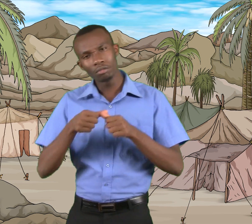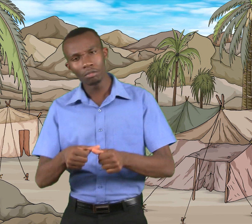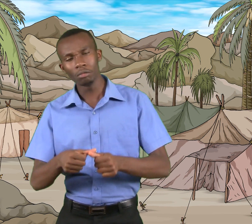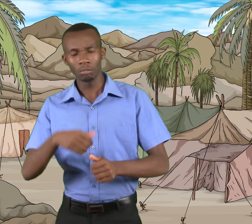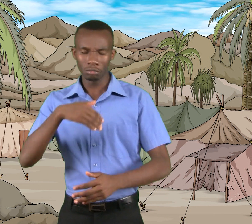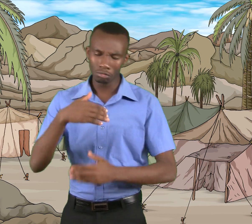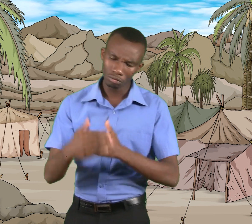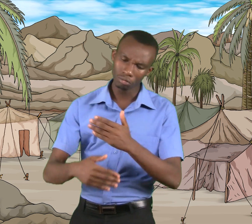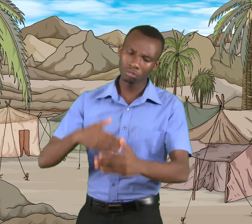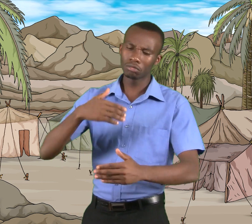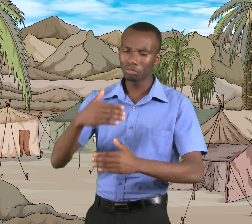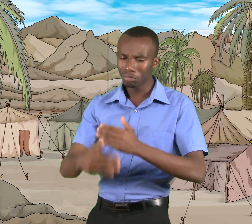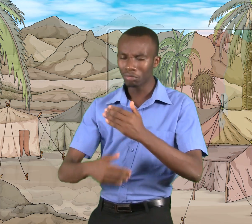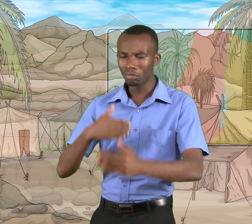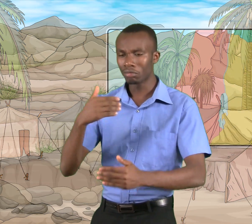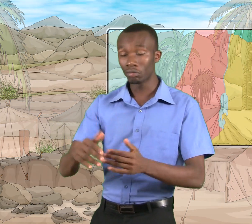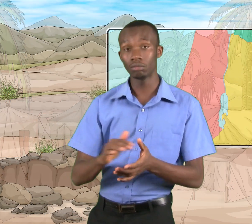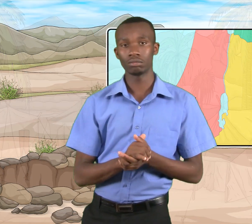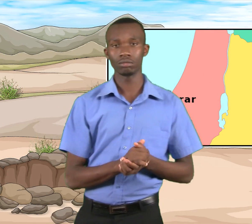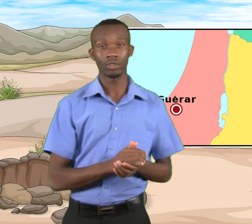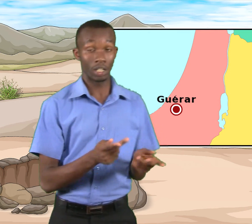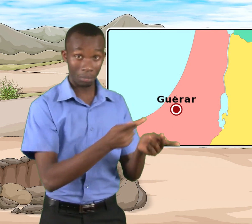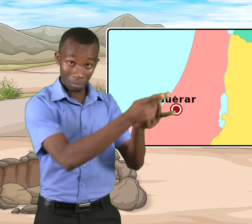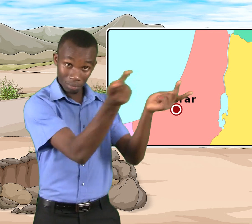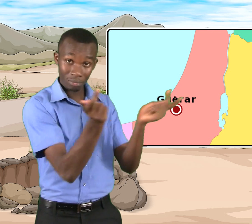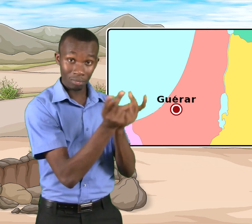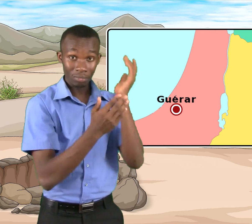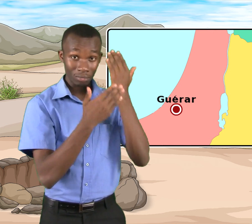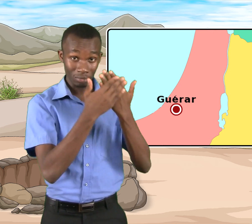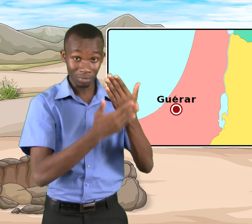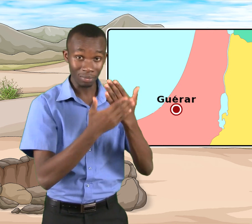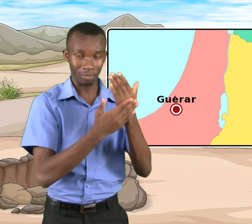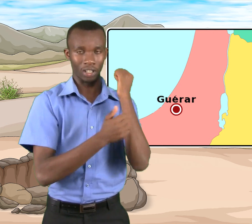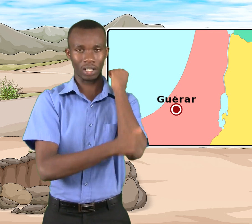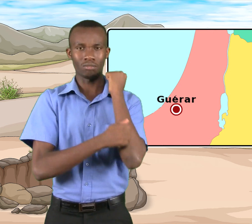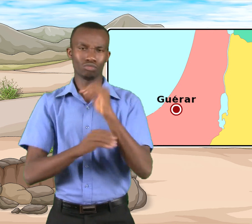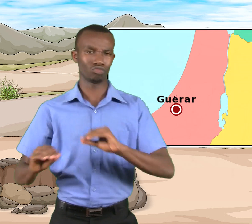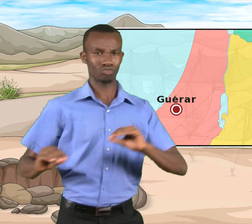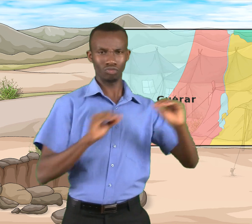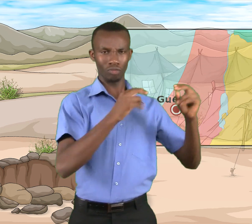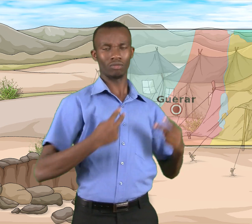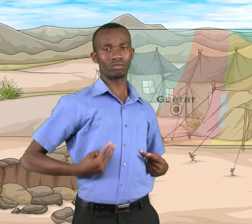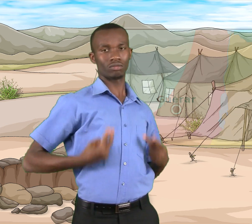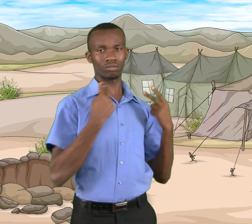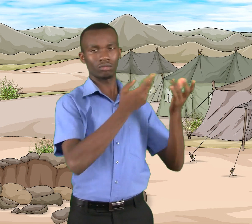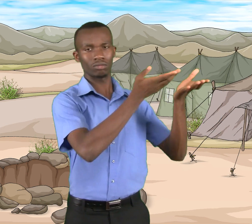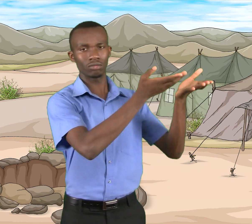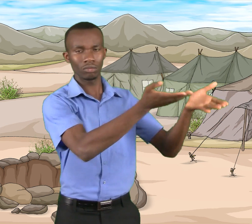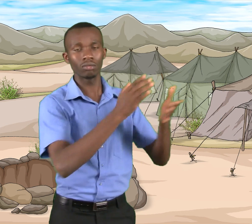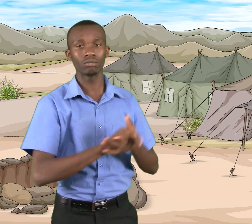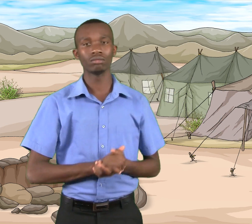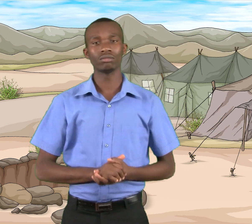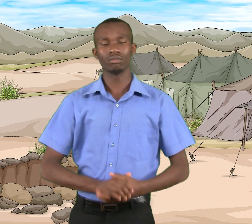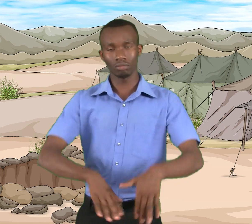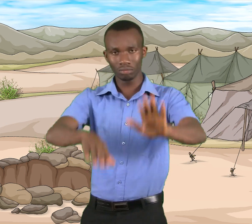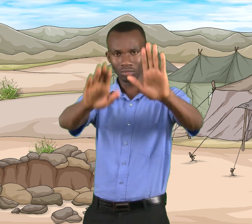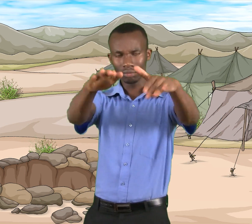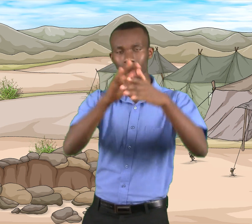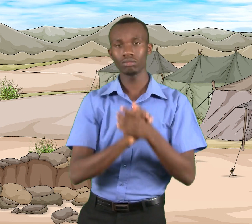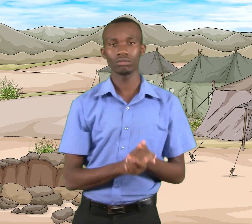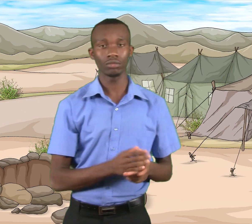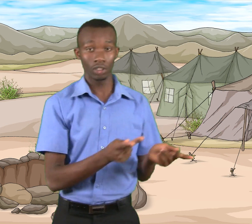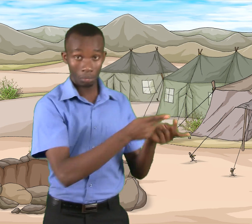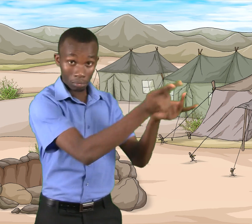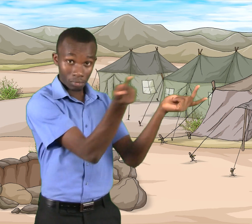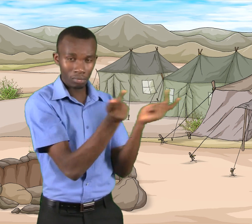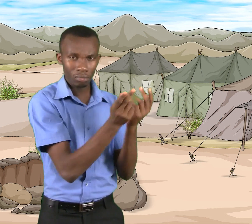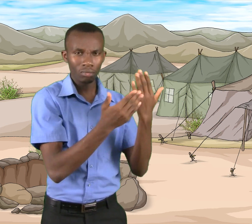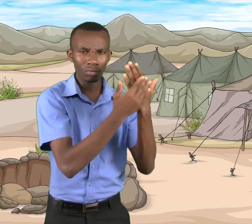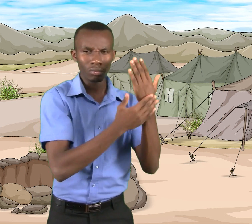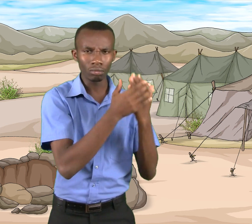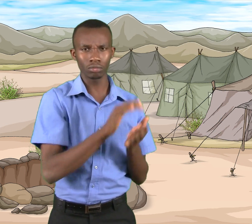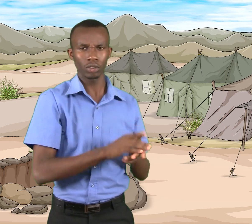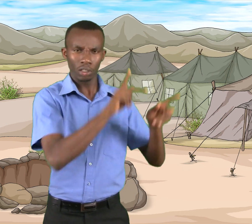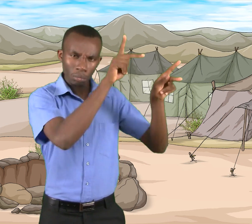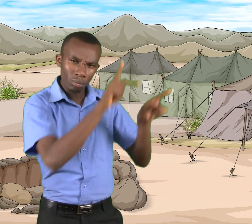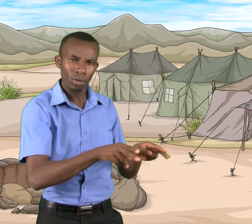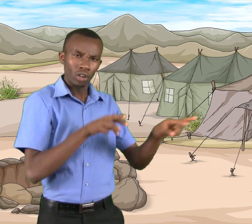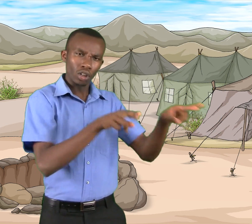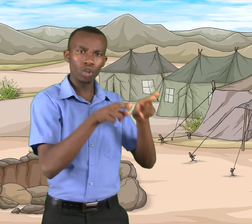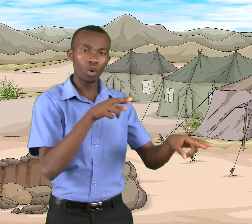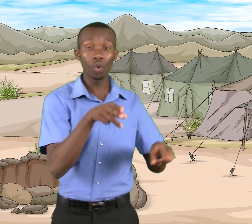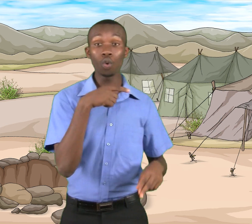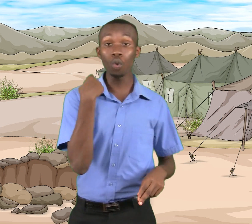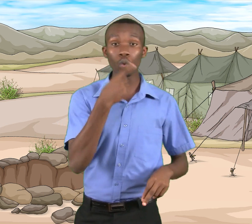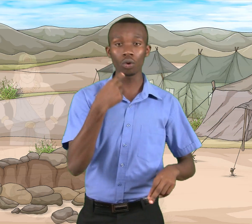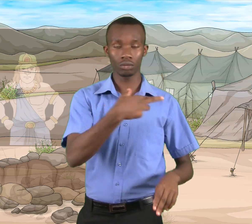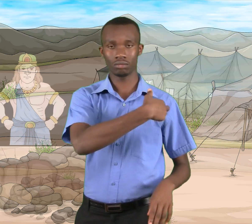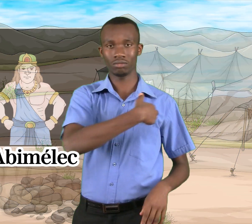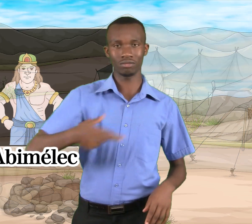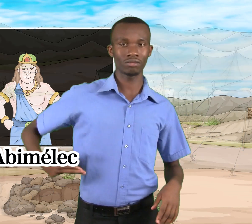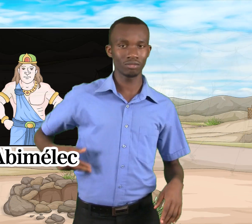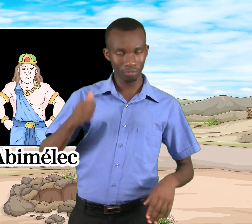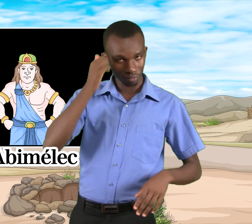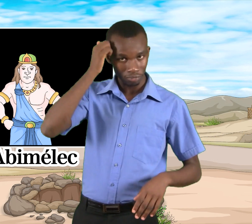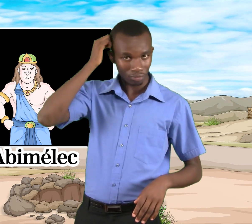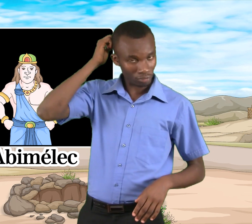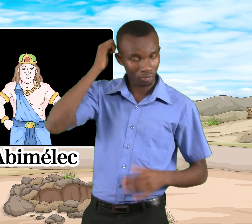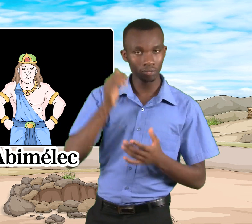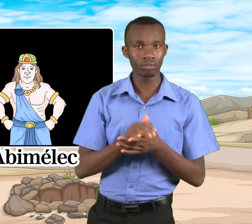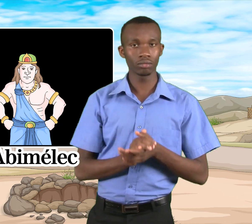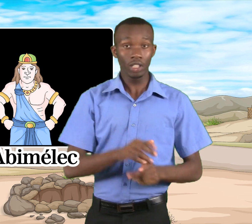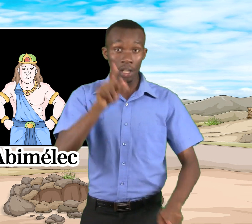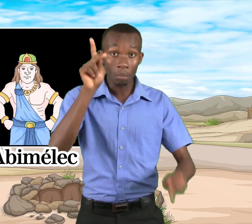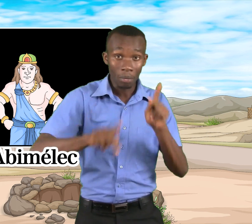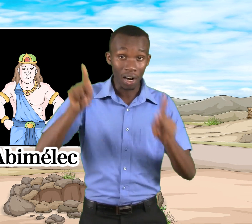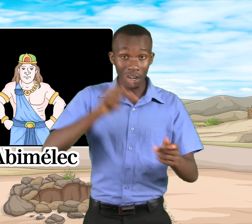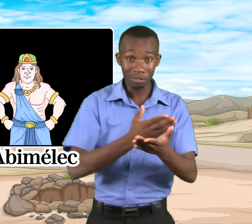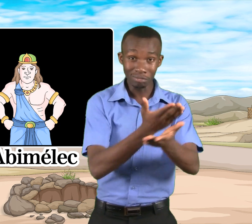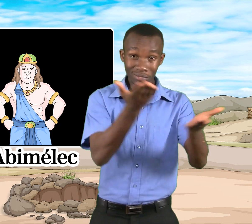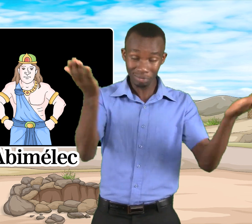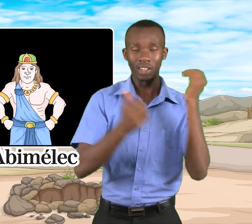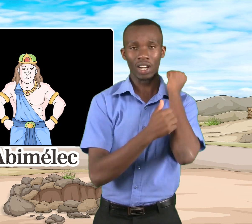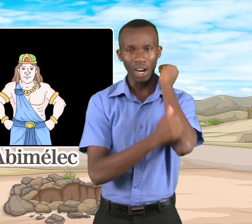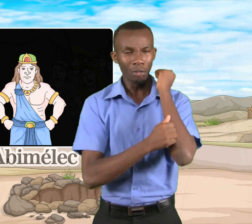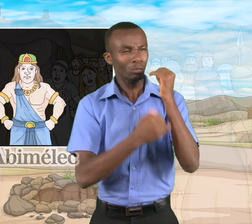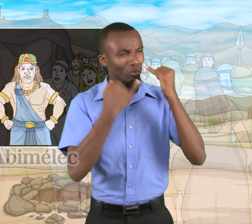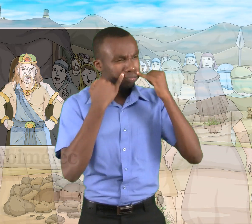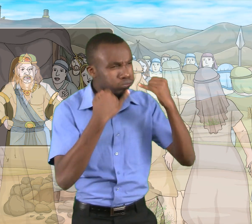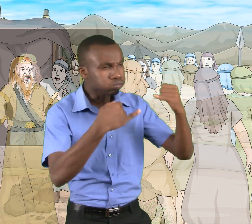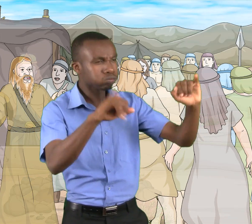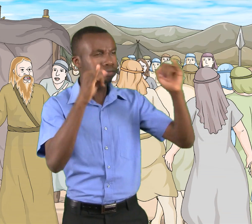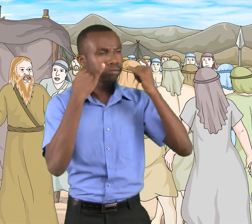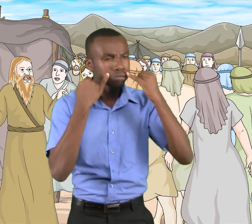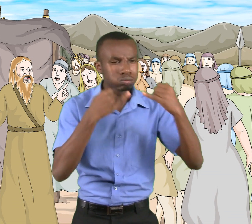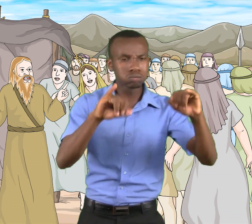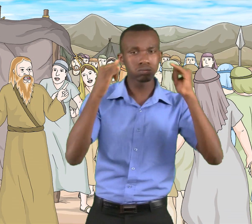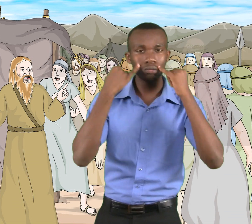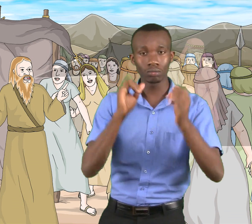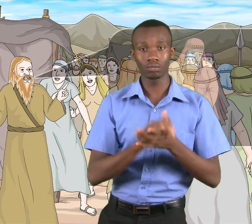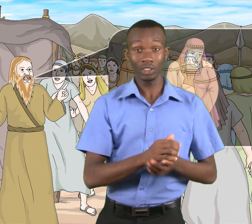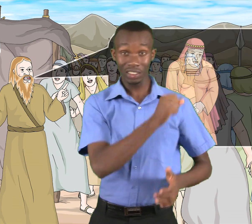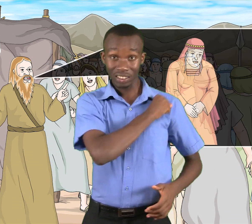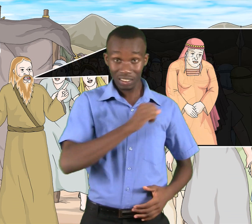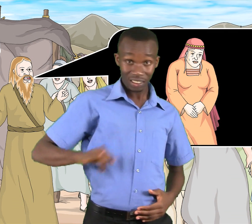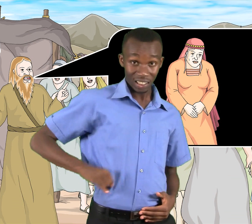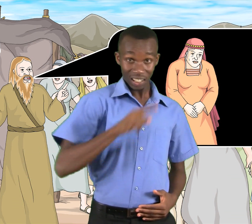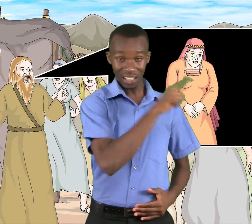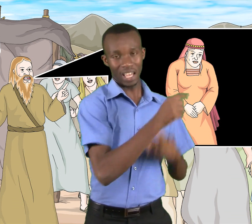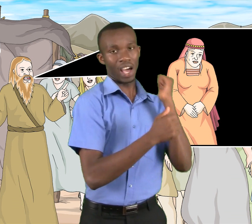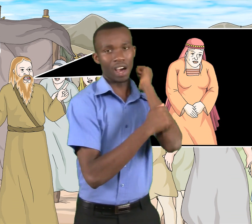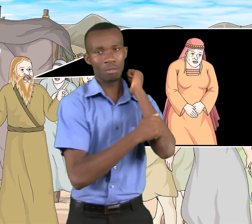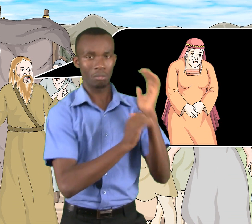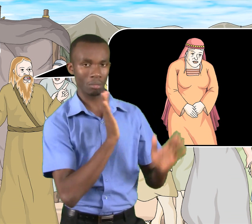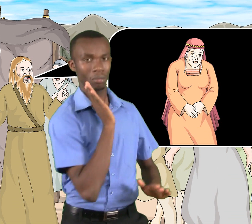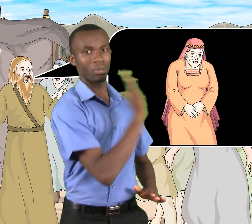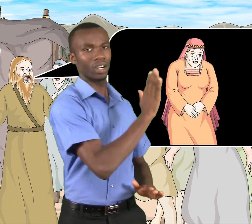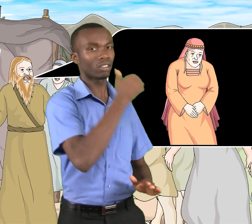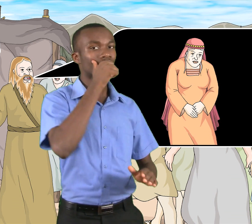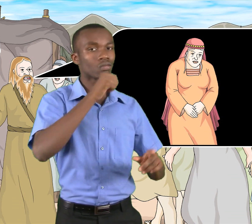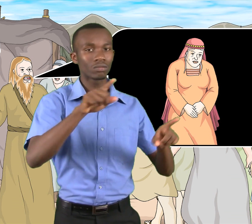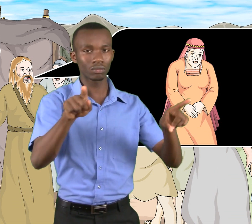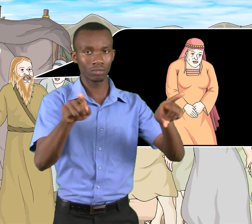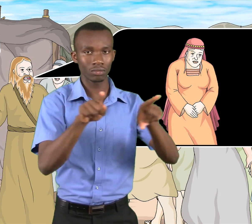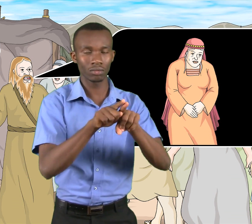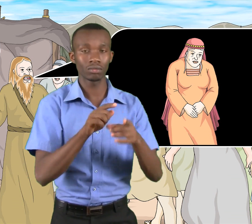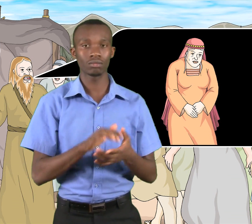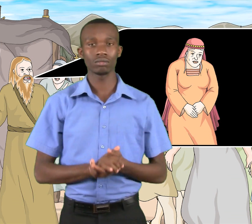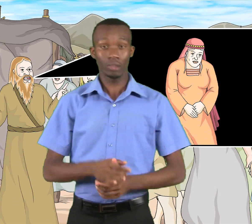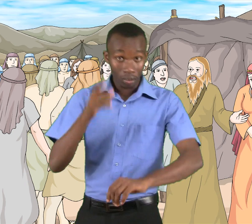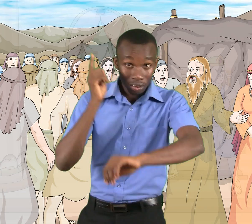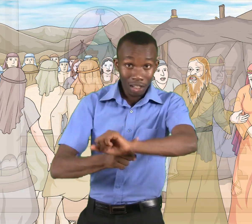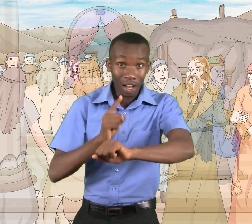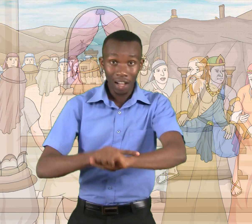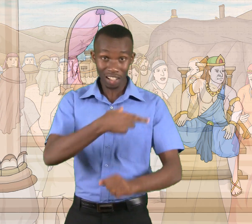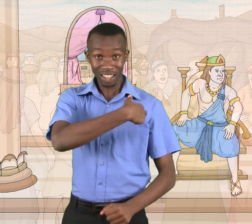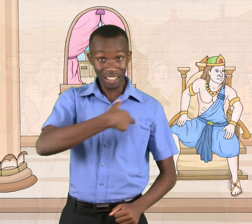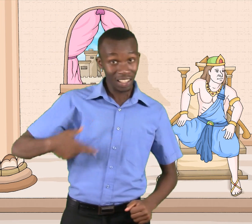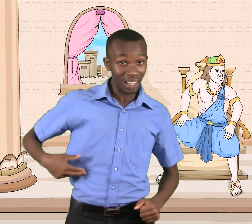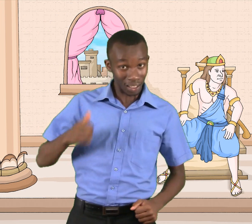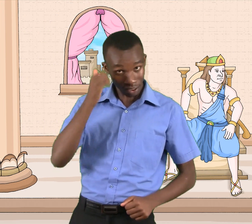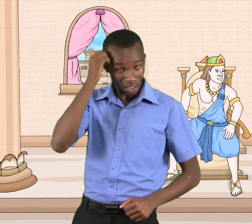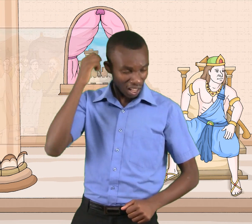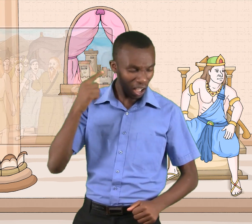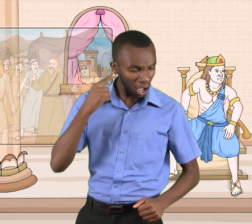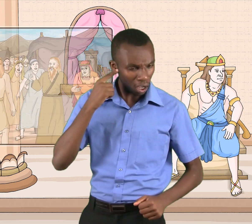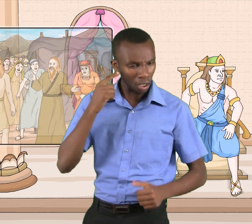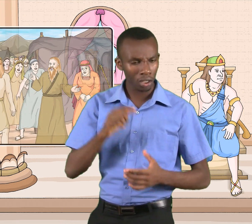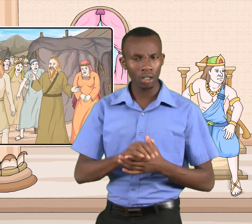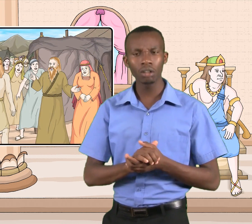While he was staying in Gerar, Abraham said of his wife Sarah, “She is my sister.”